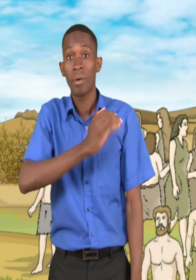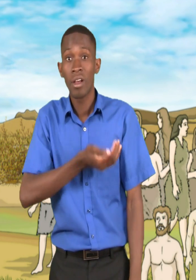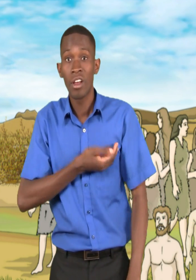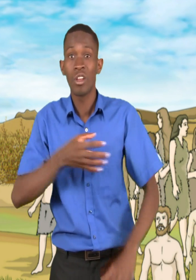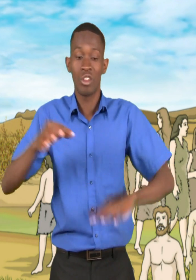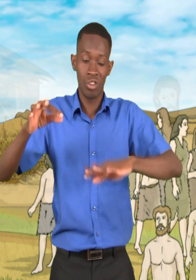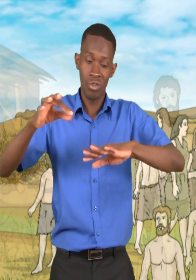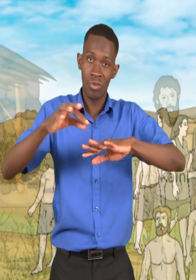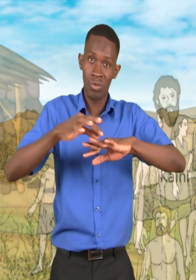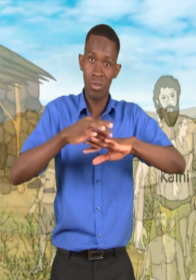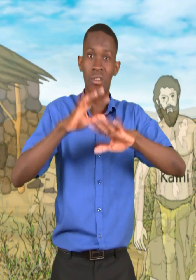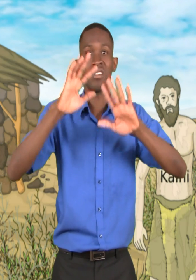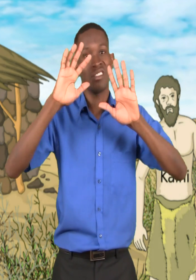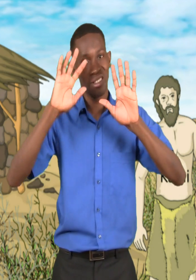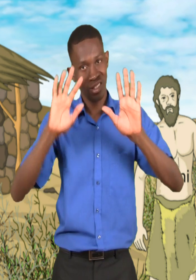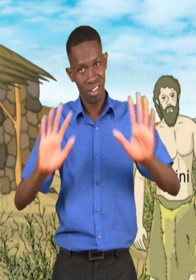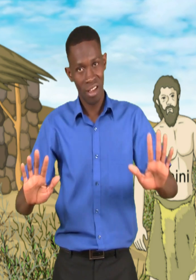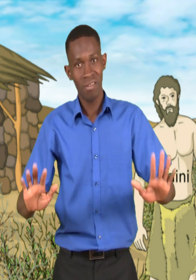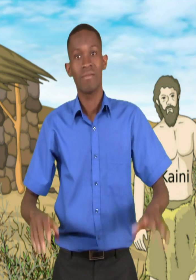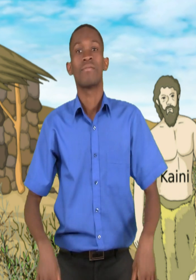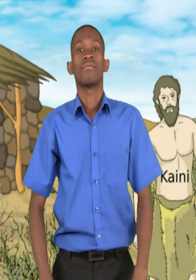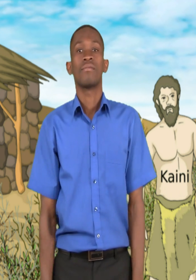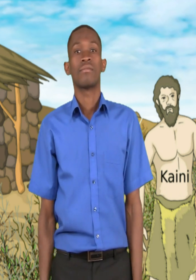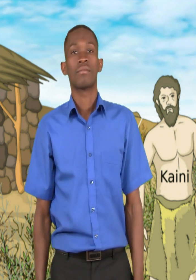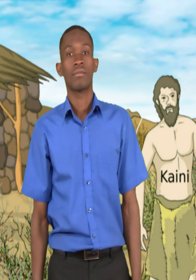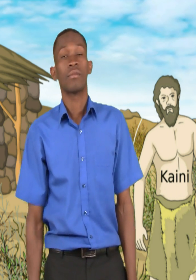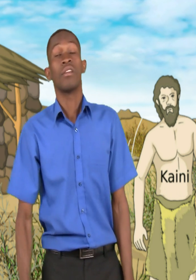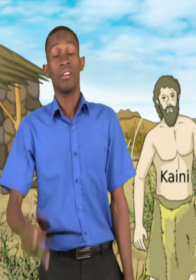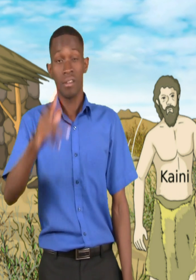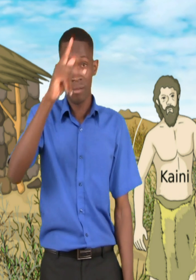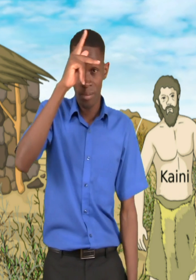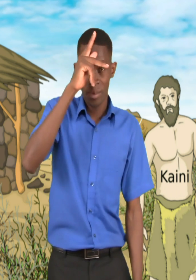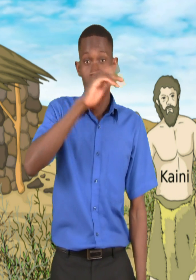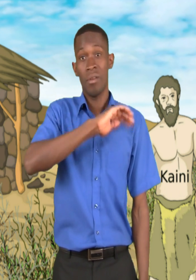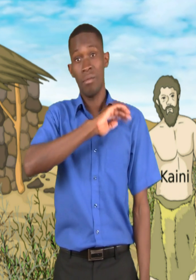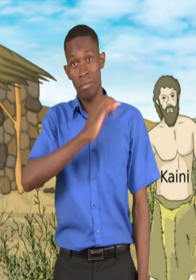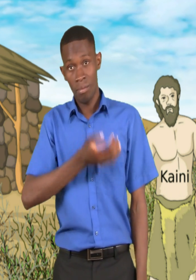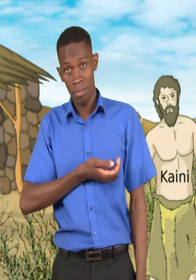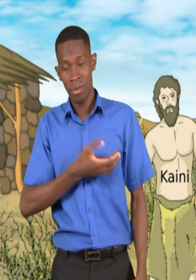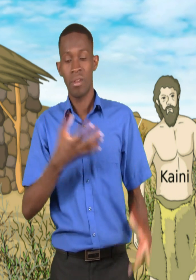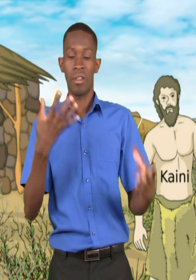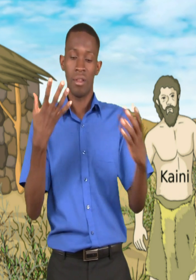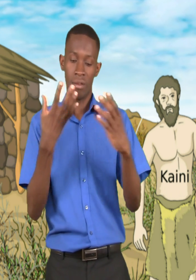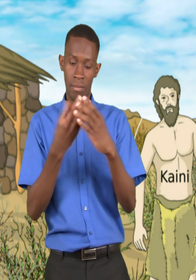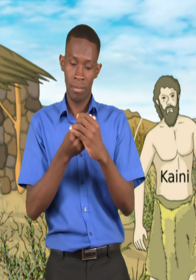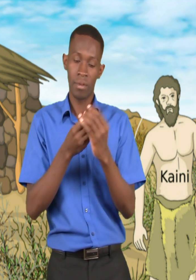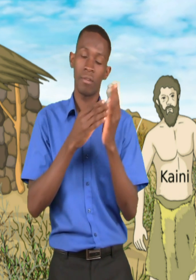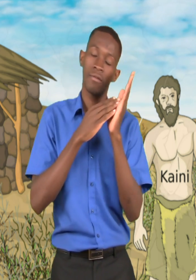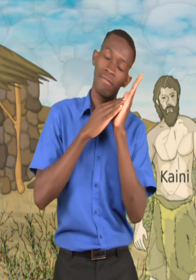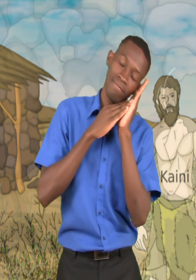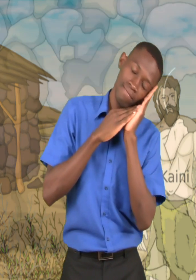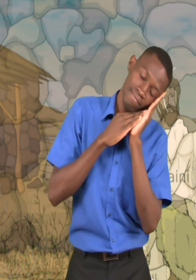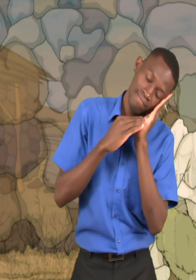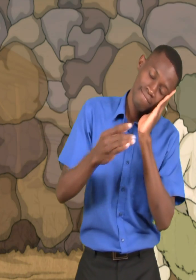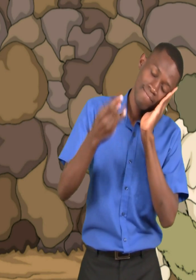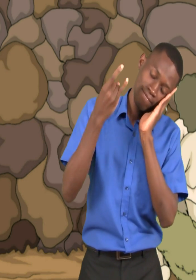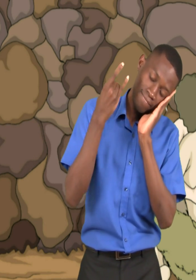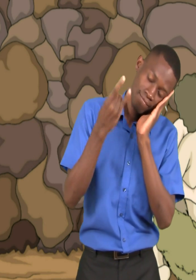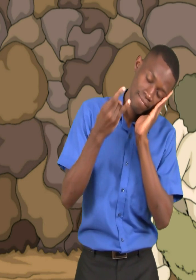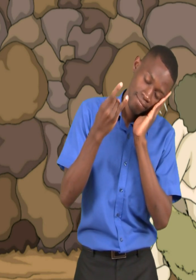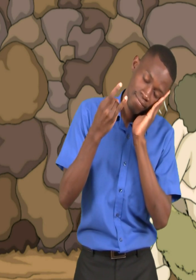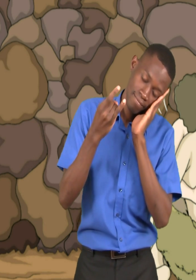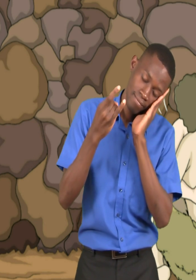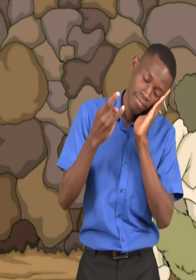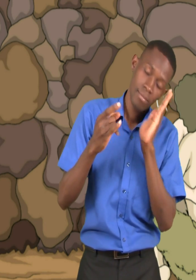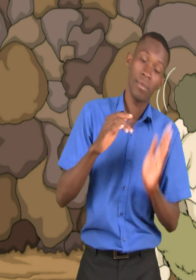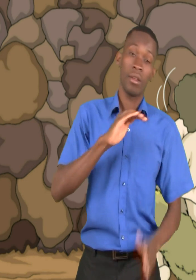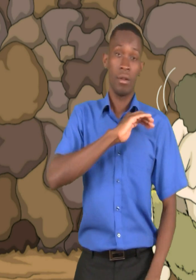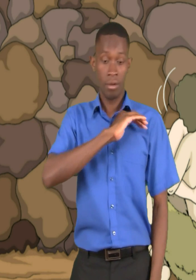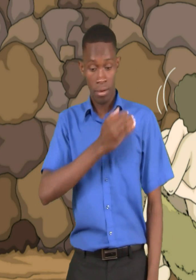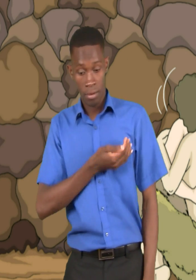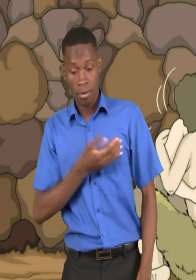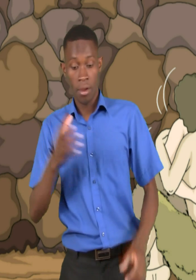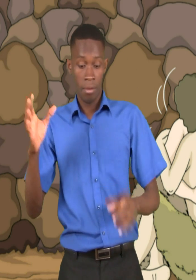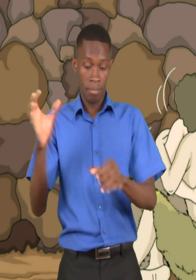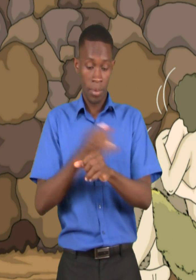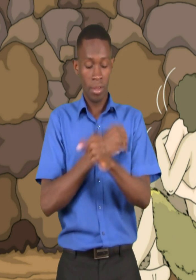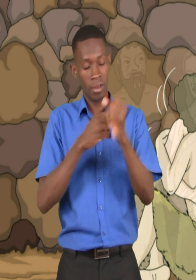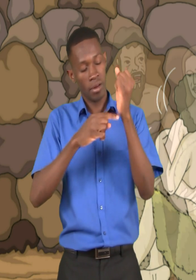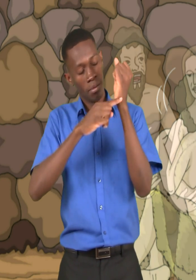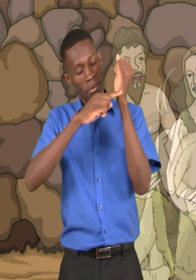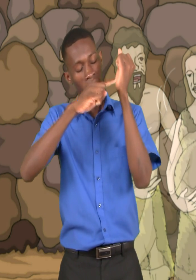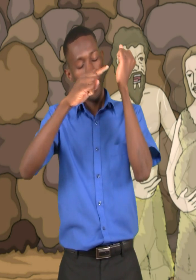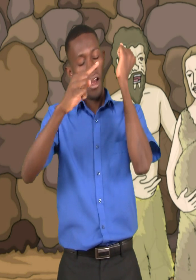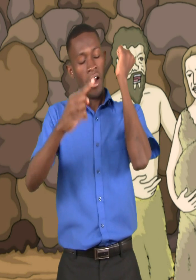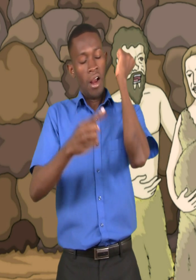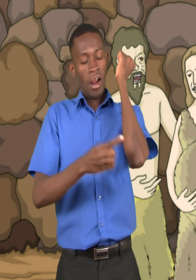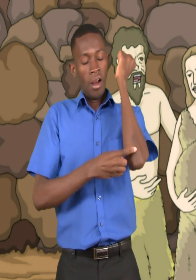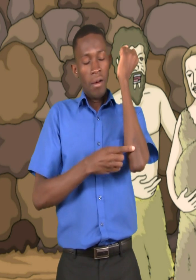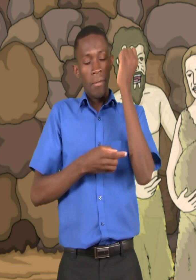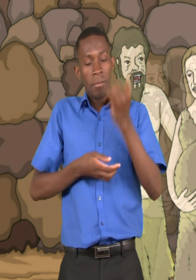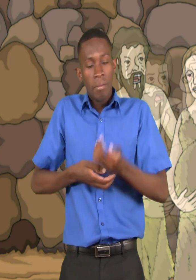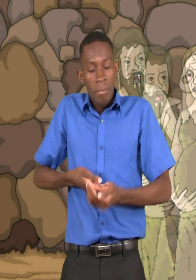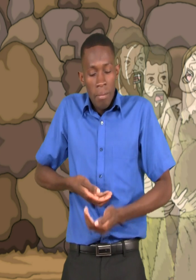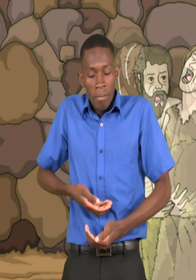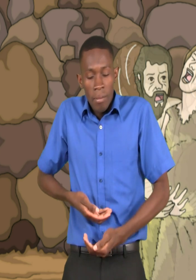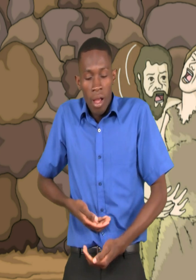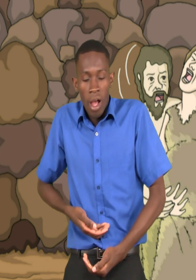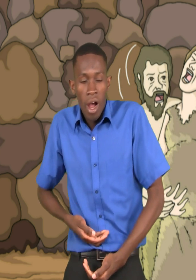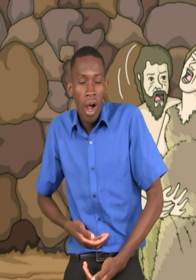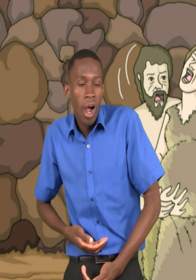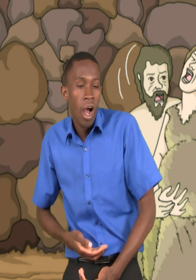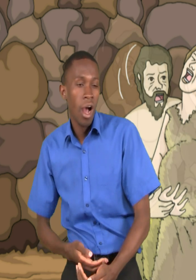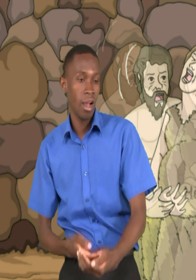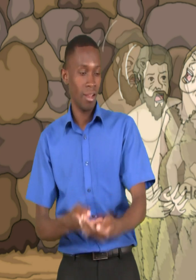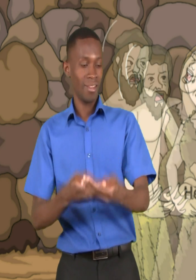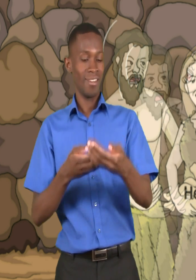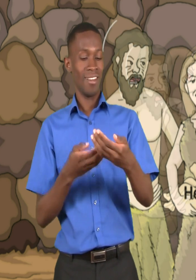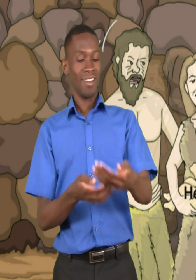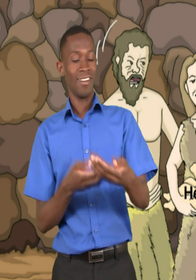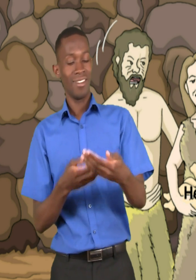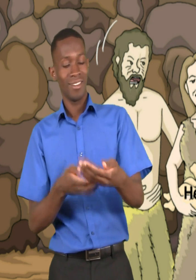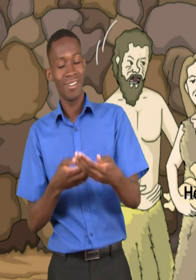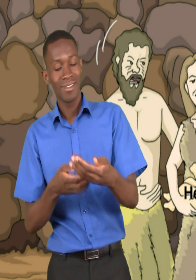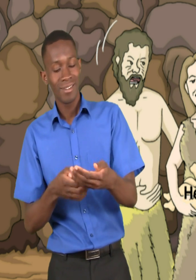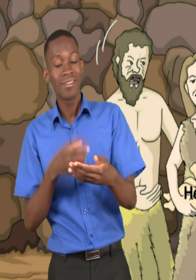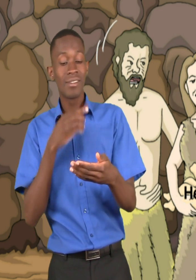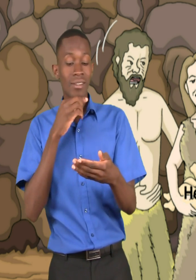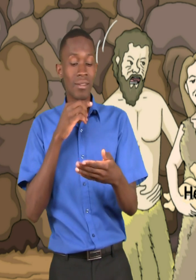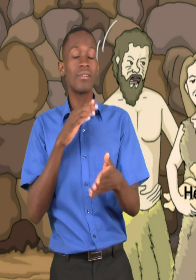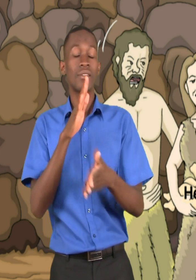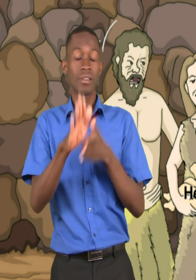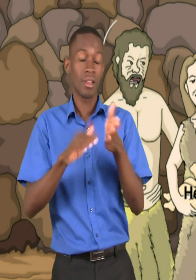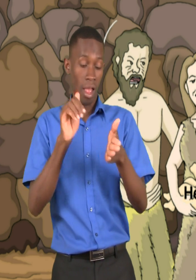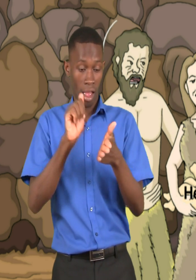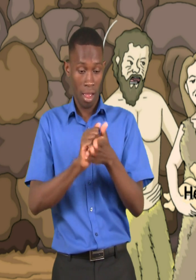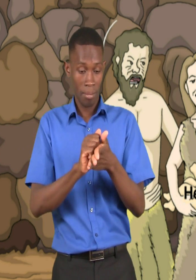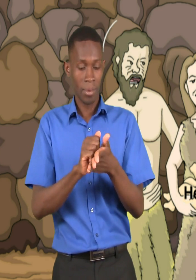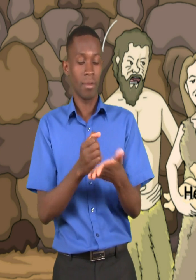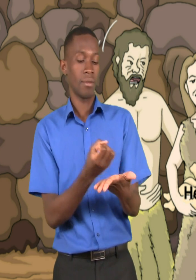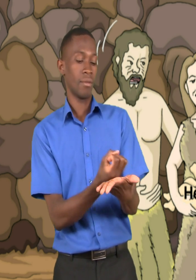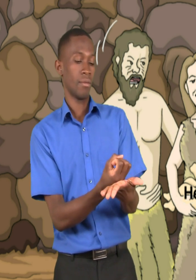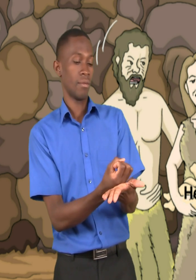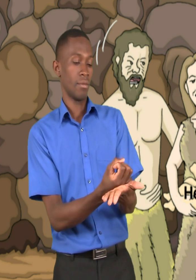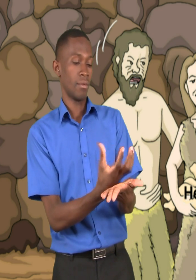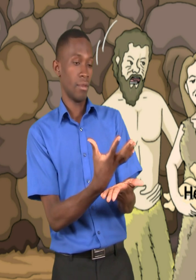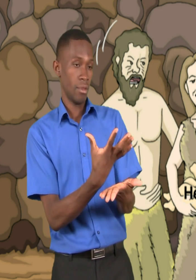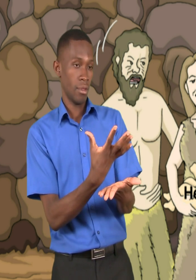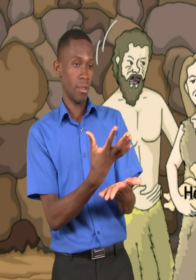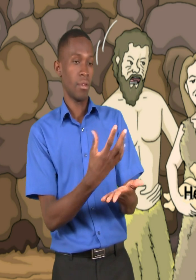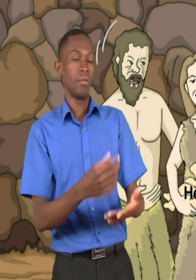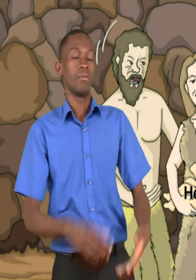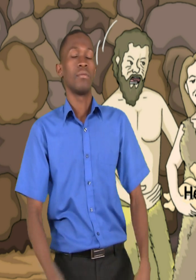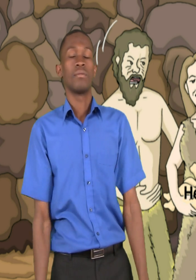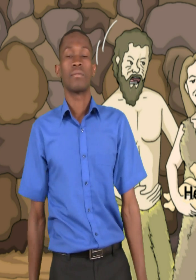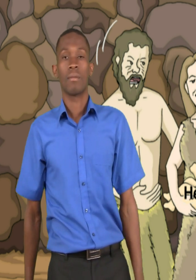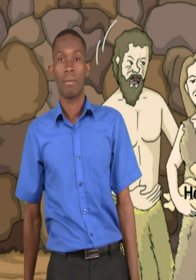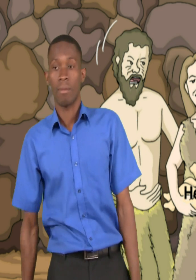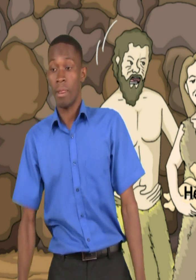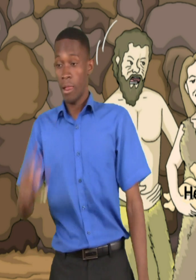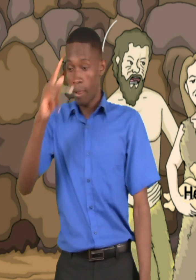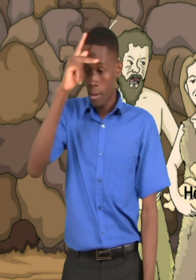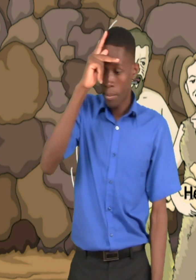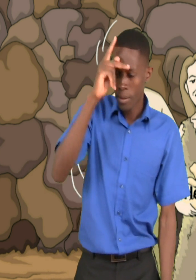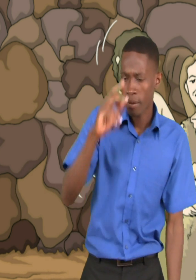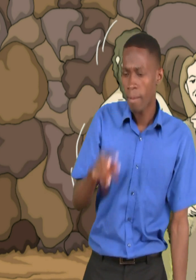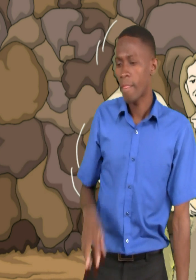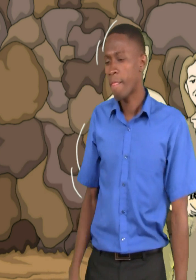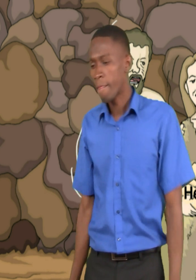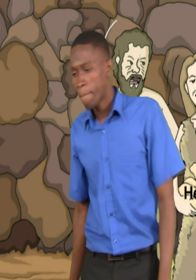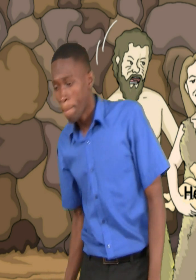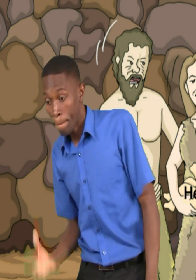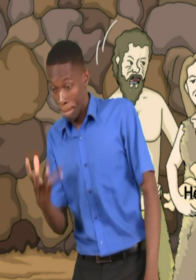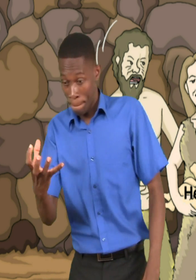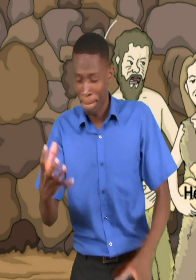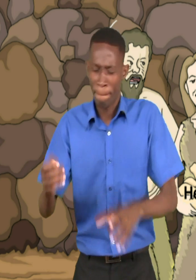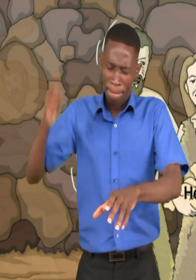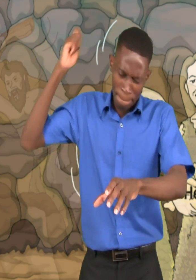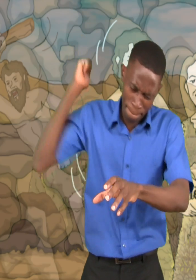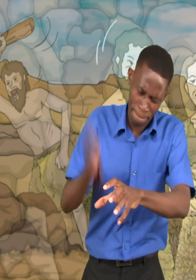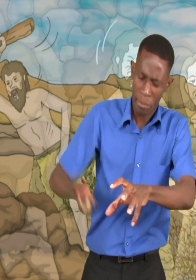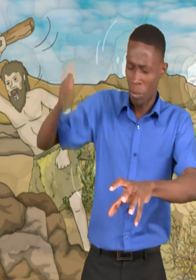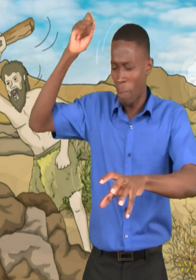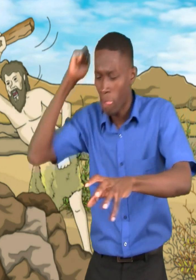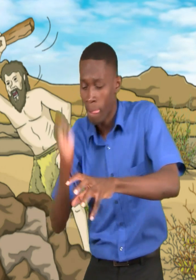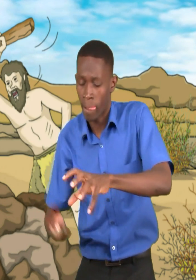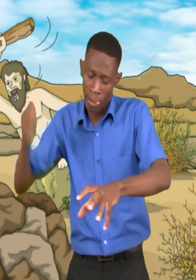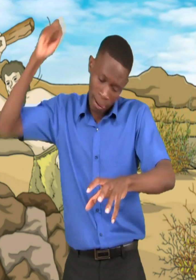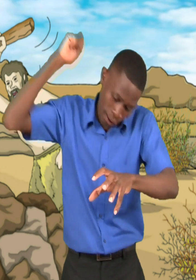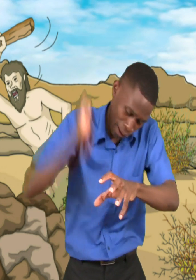And Cain had relations with his wife, and she conceived and gave birth to Enoch.